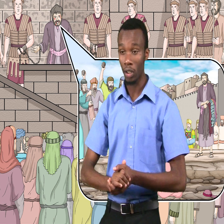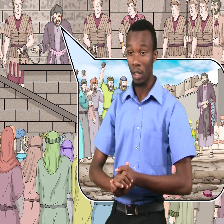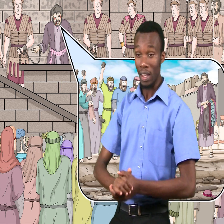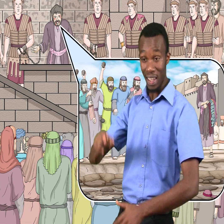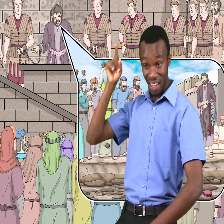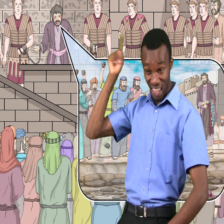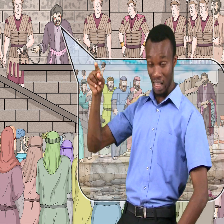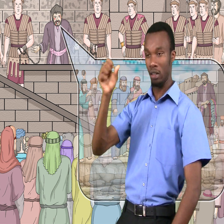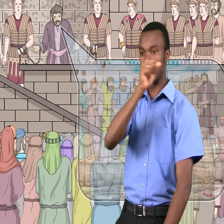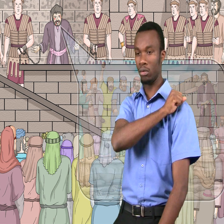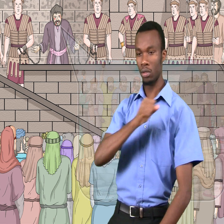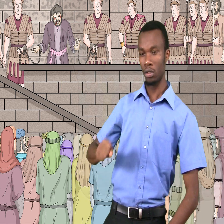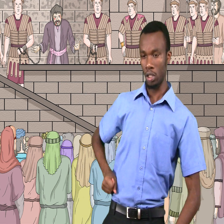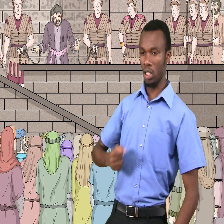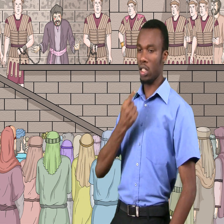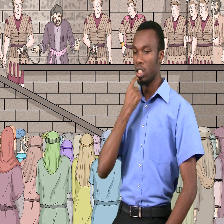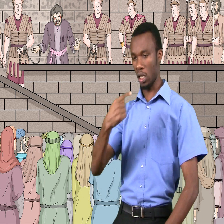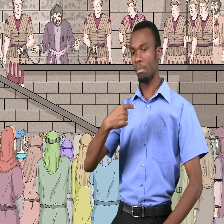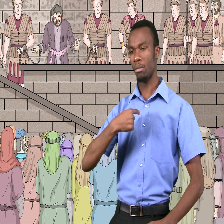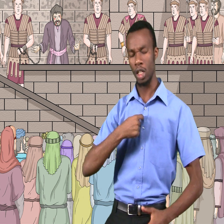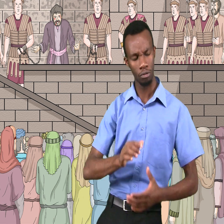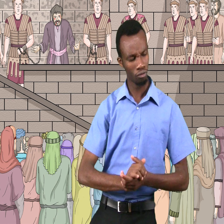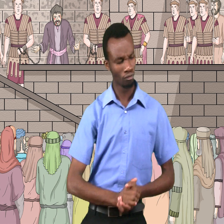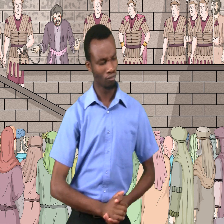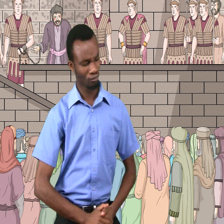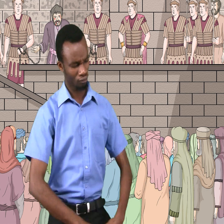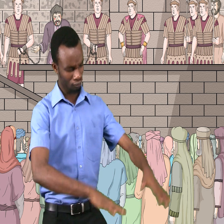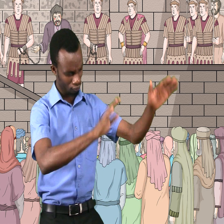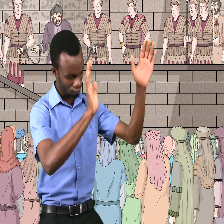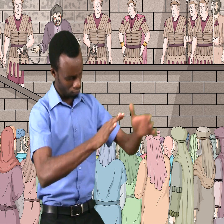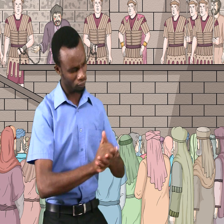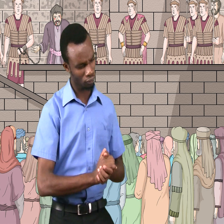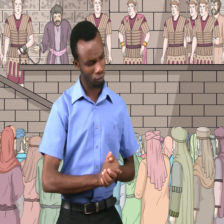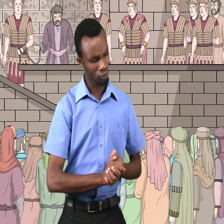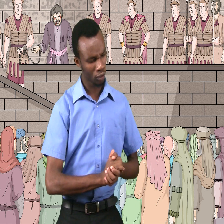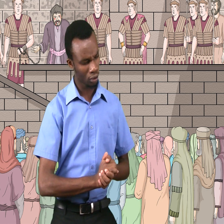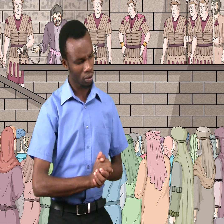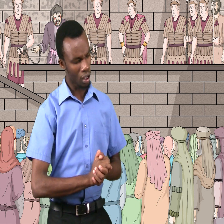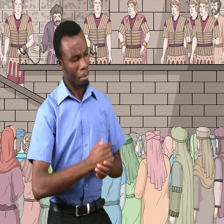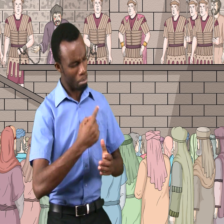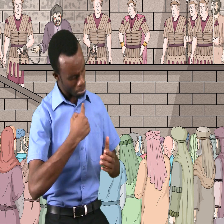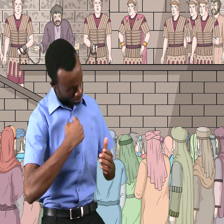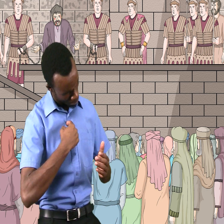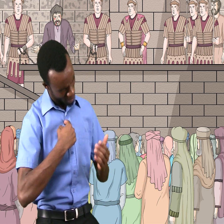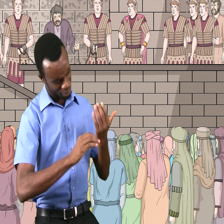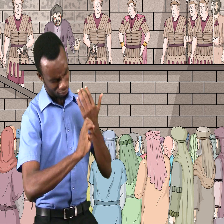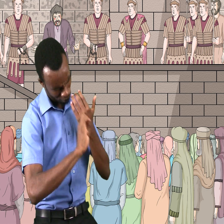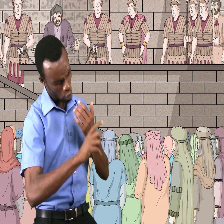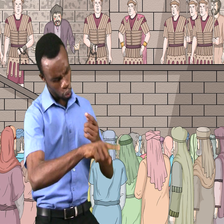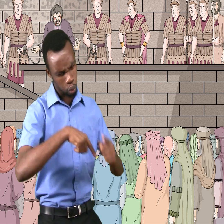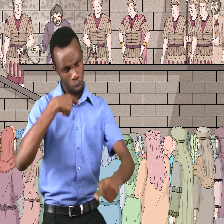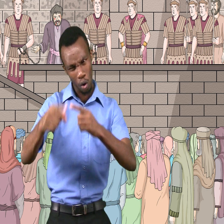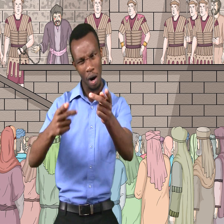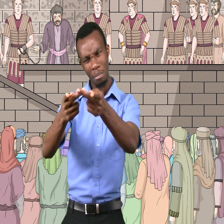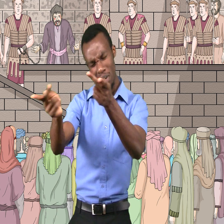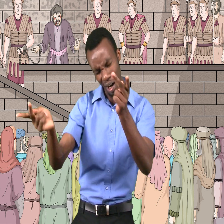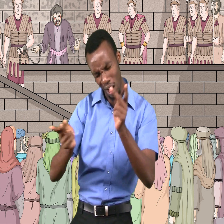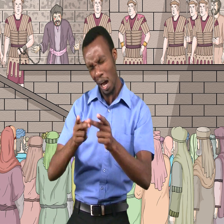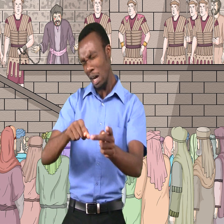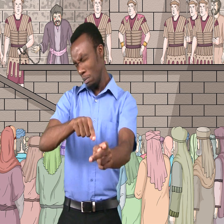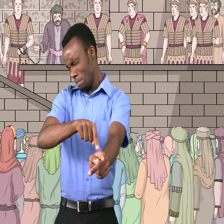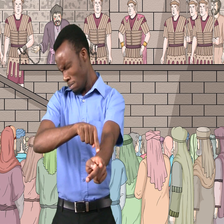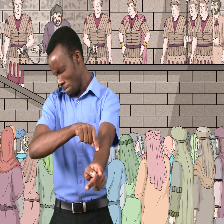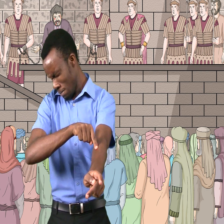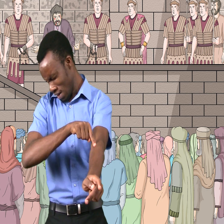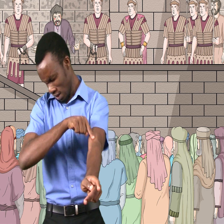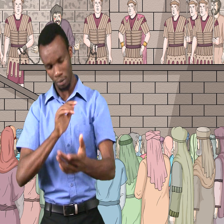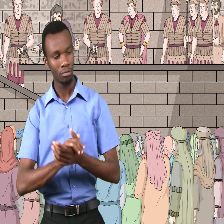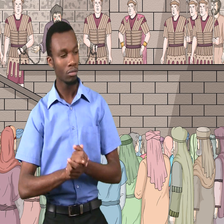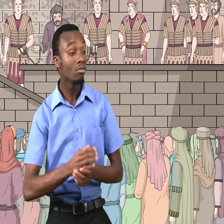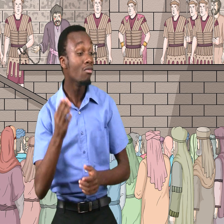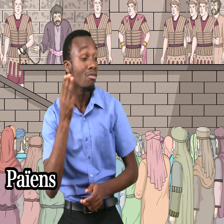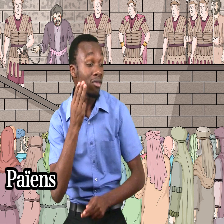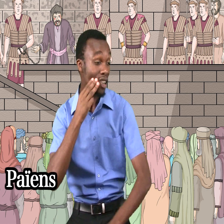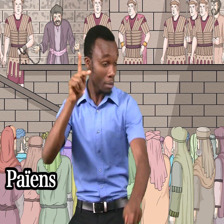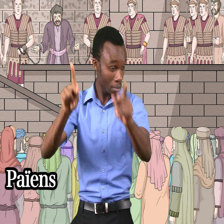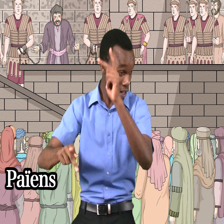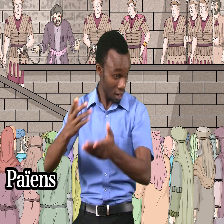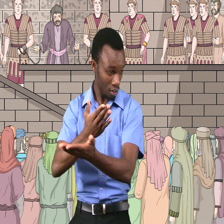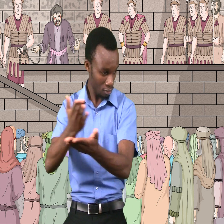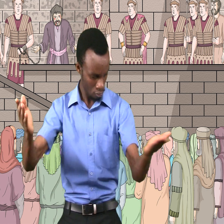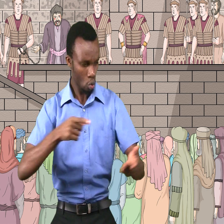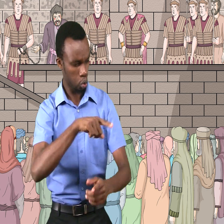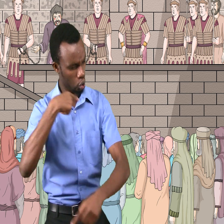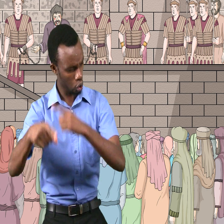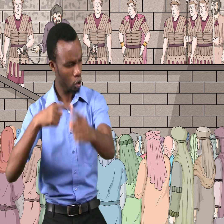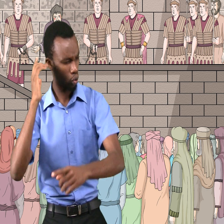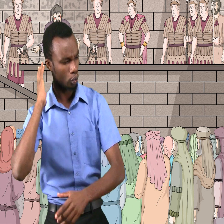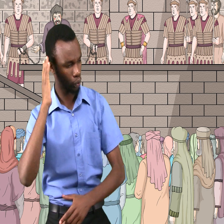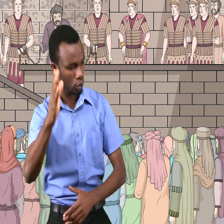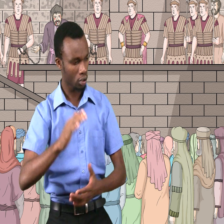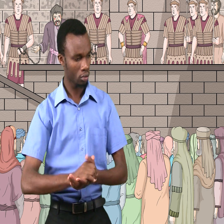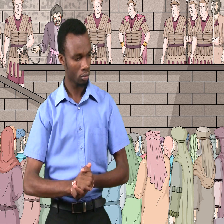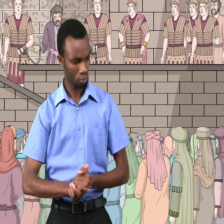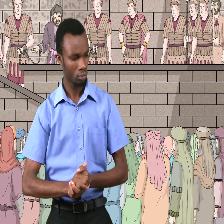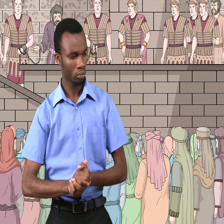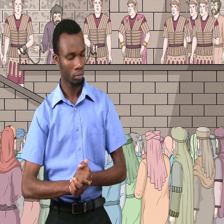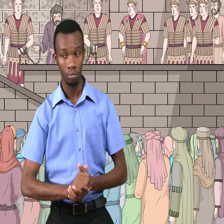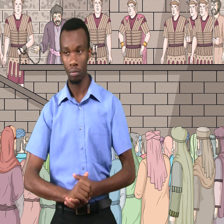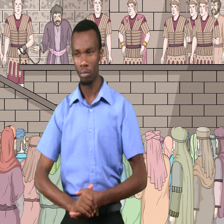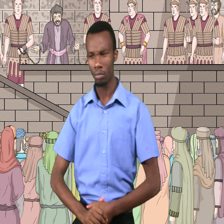Then He said to me, ‘Go!